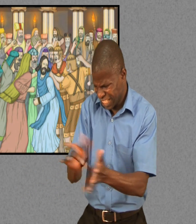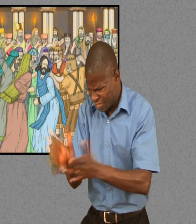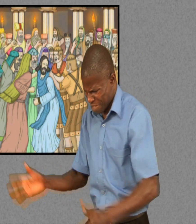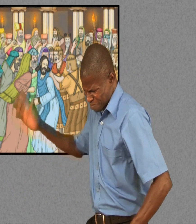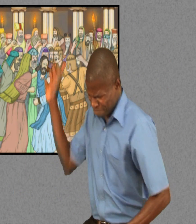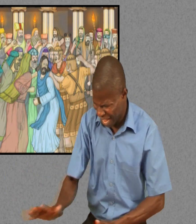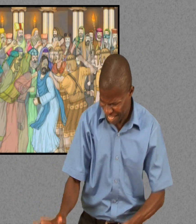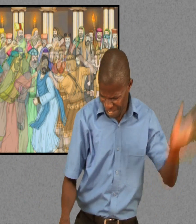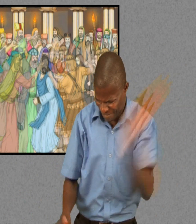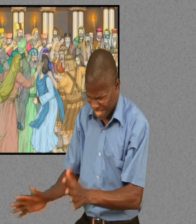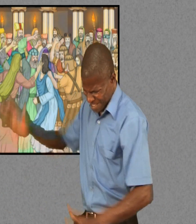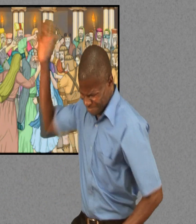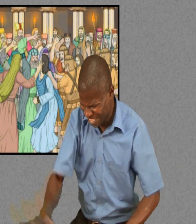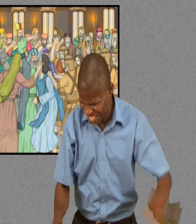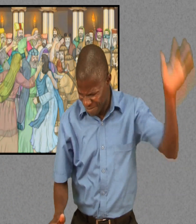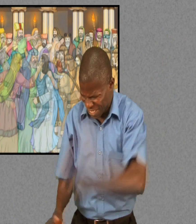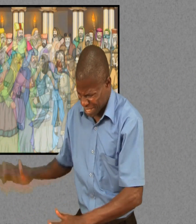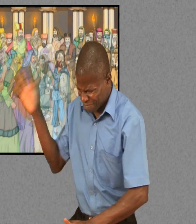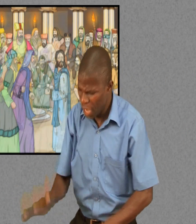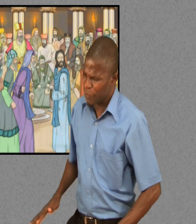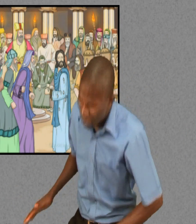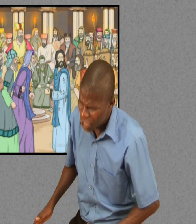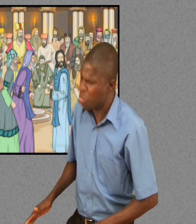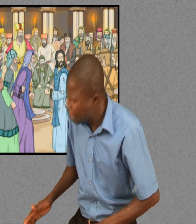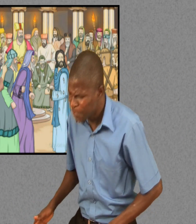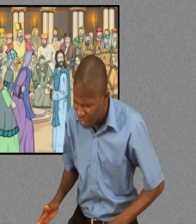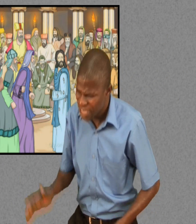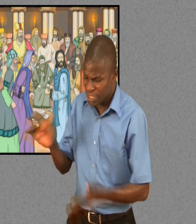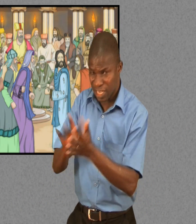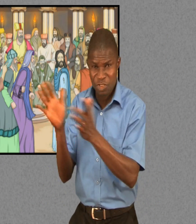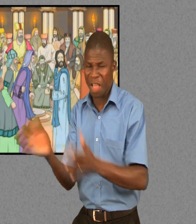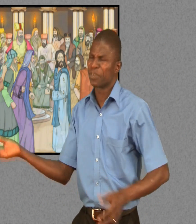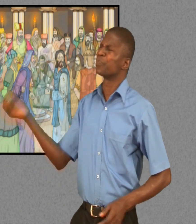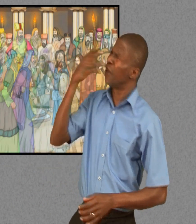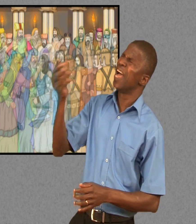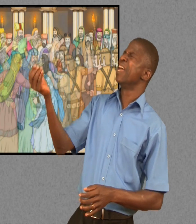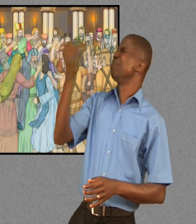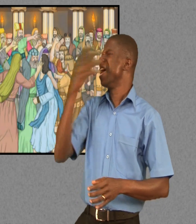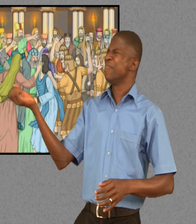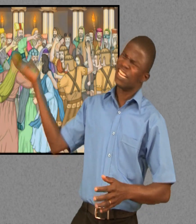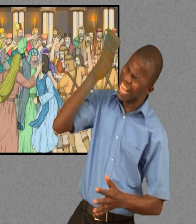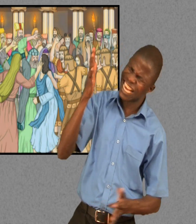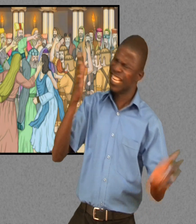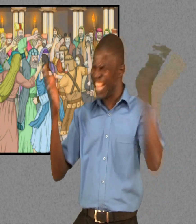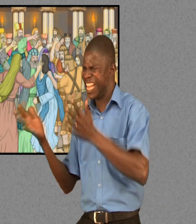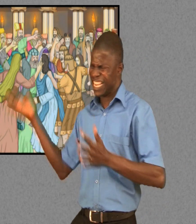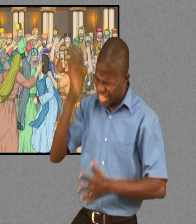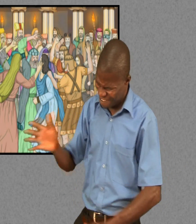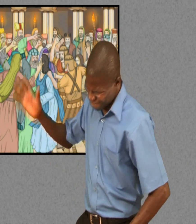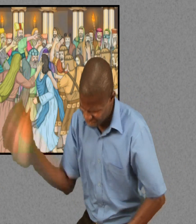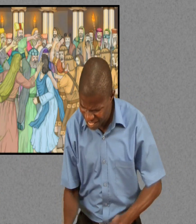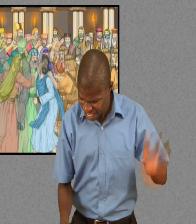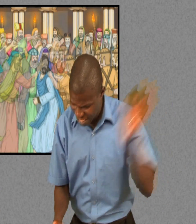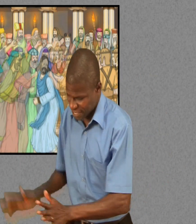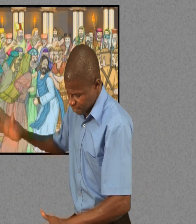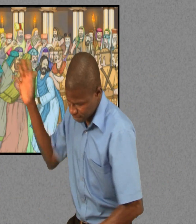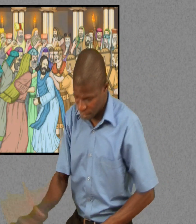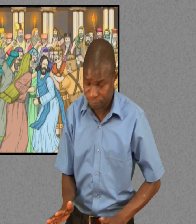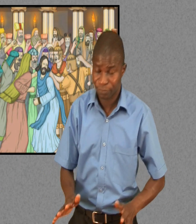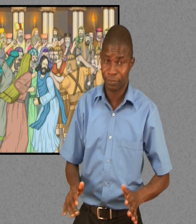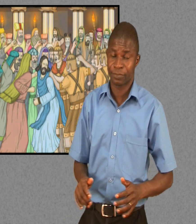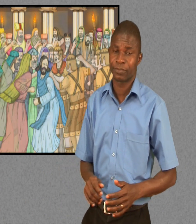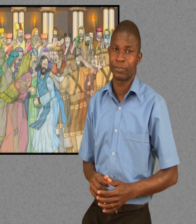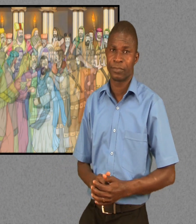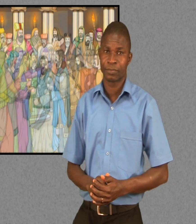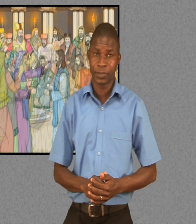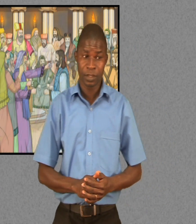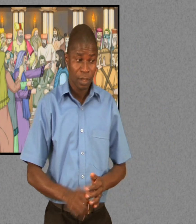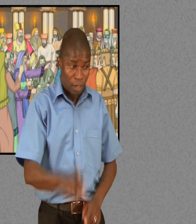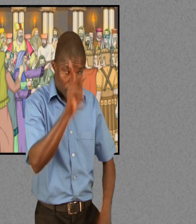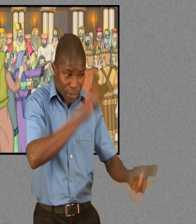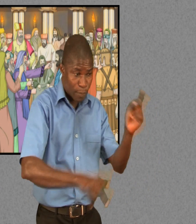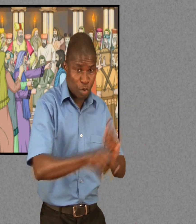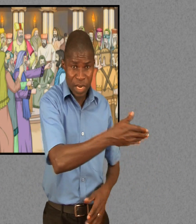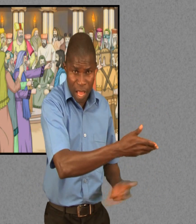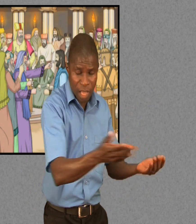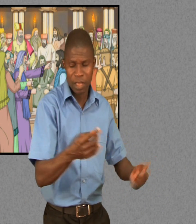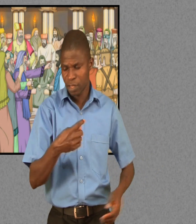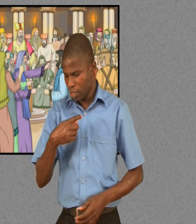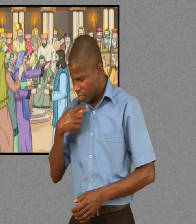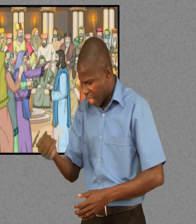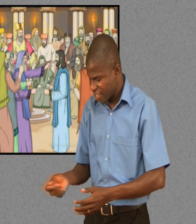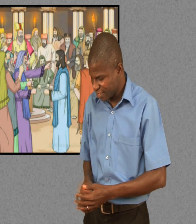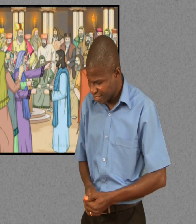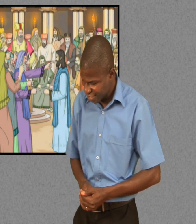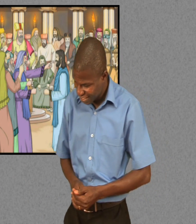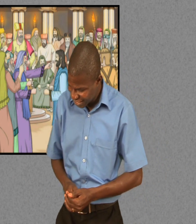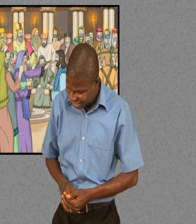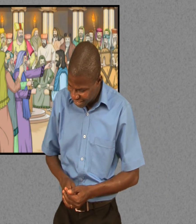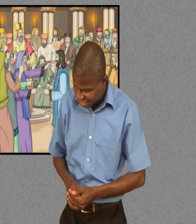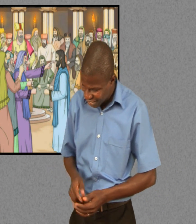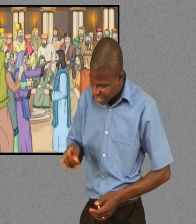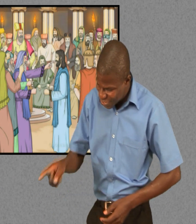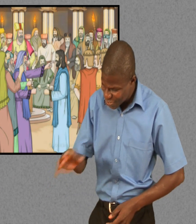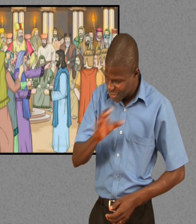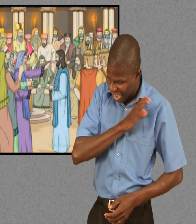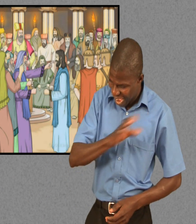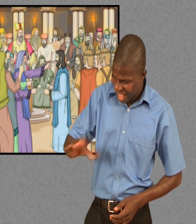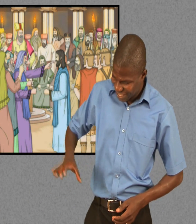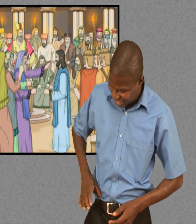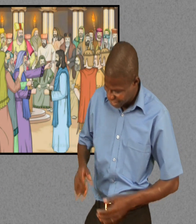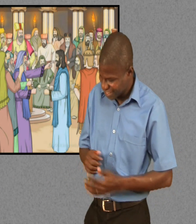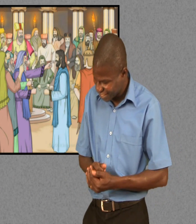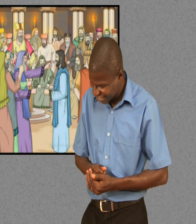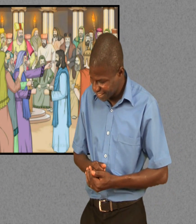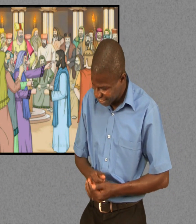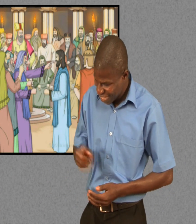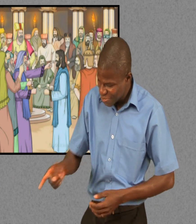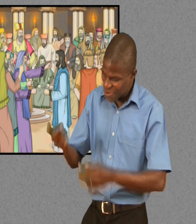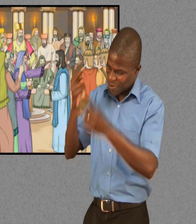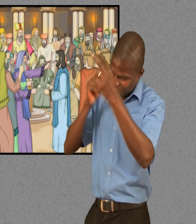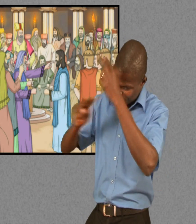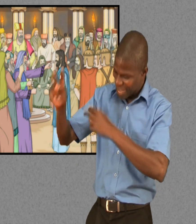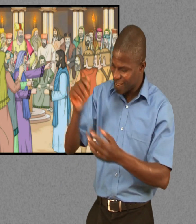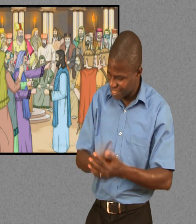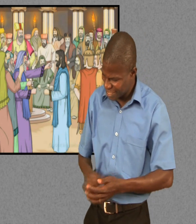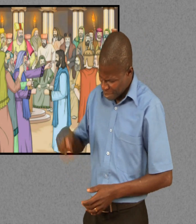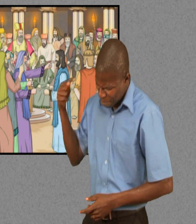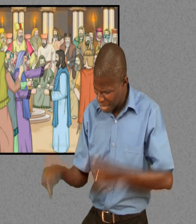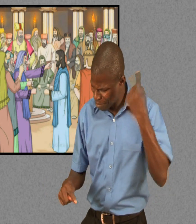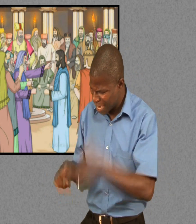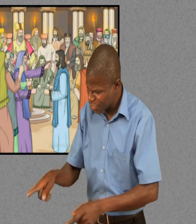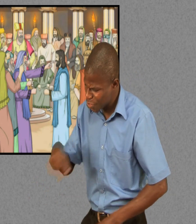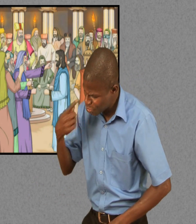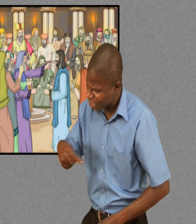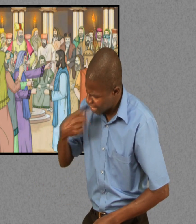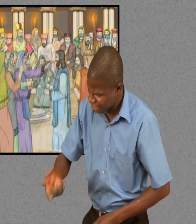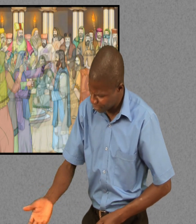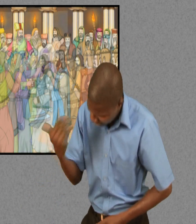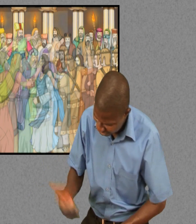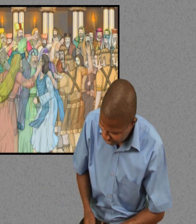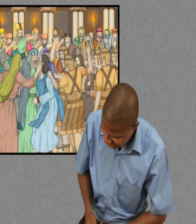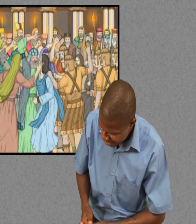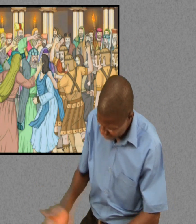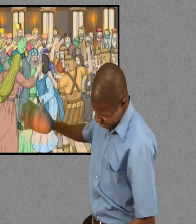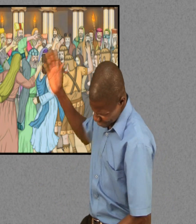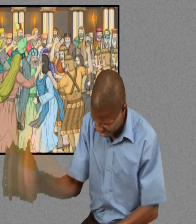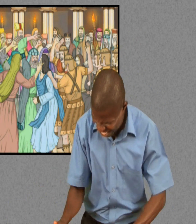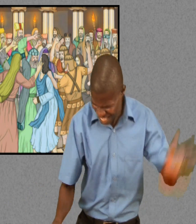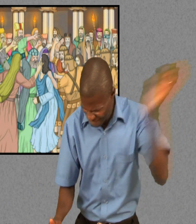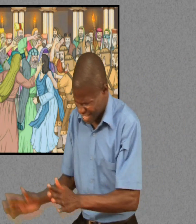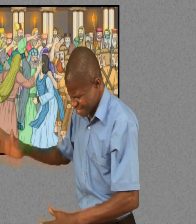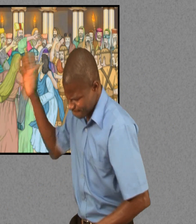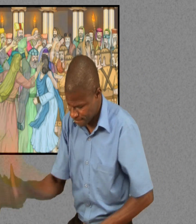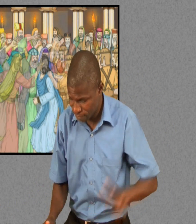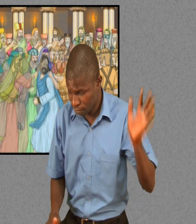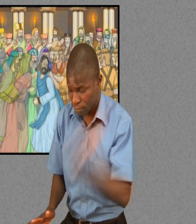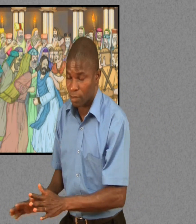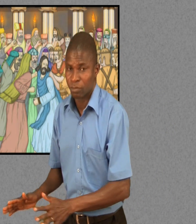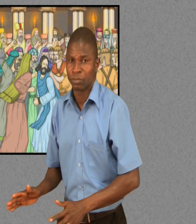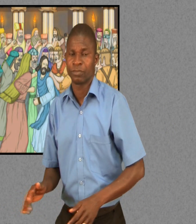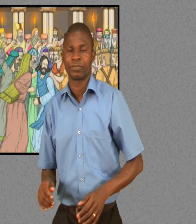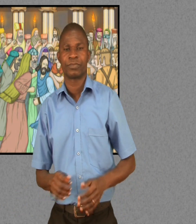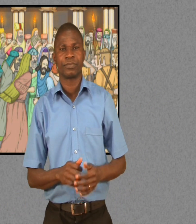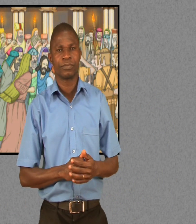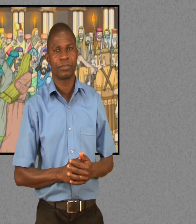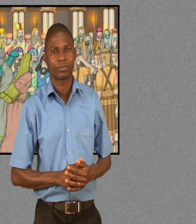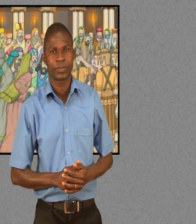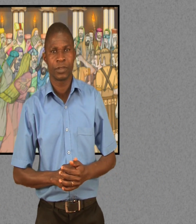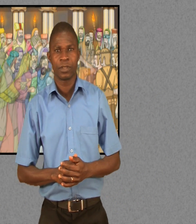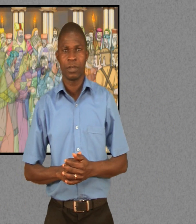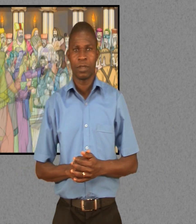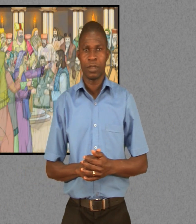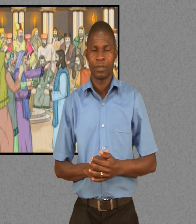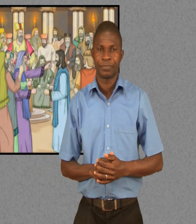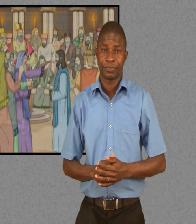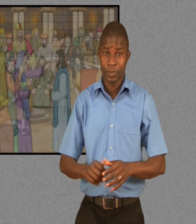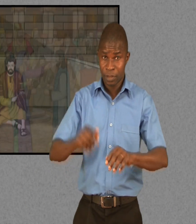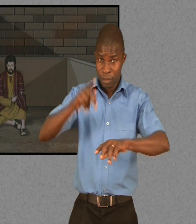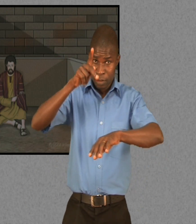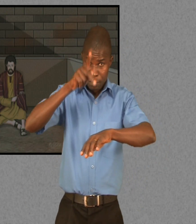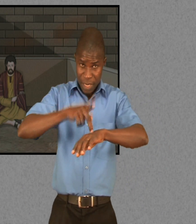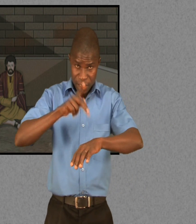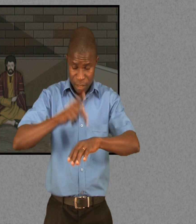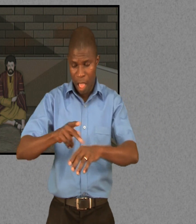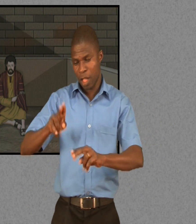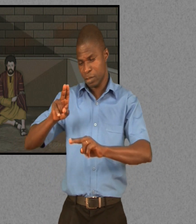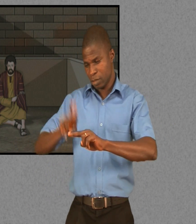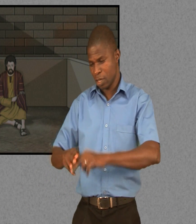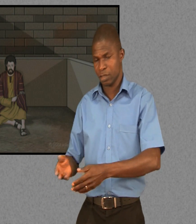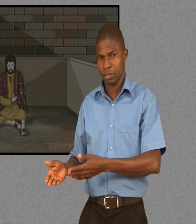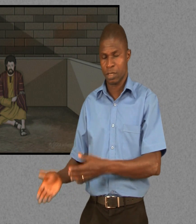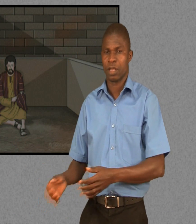Others slapped Him and said, “Prophesy to us, Christ!